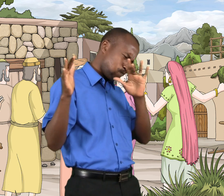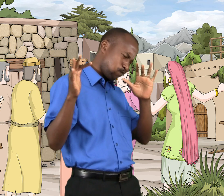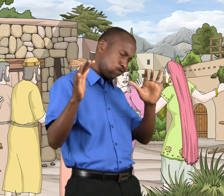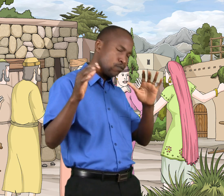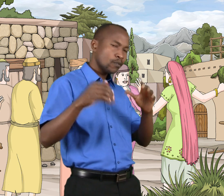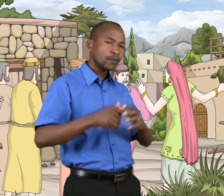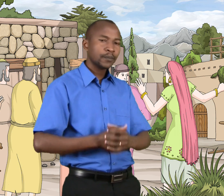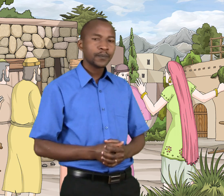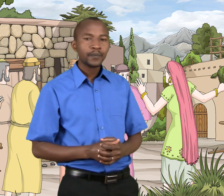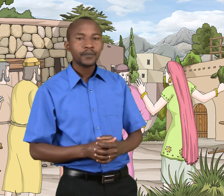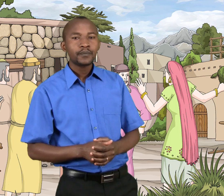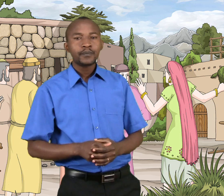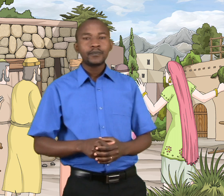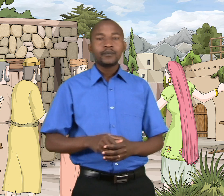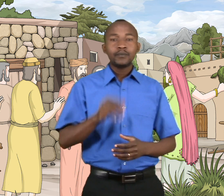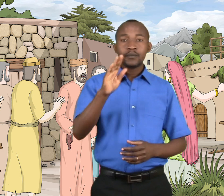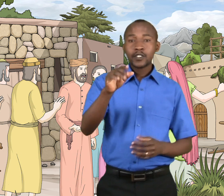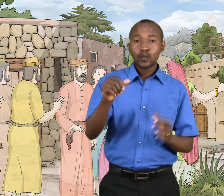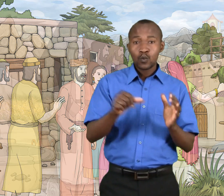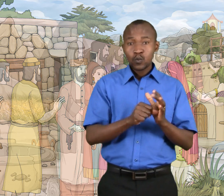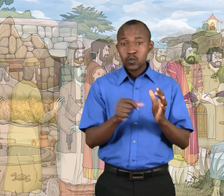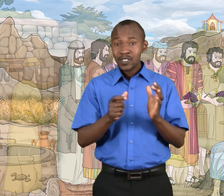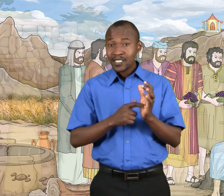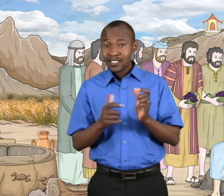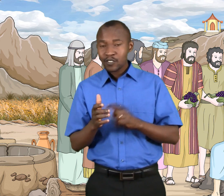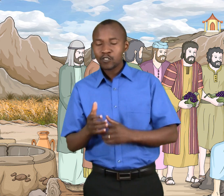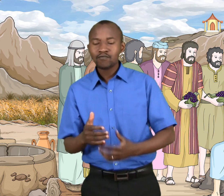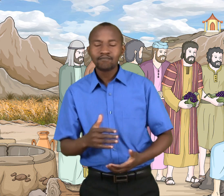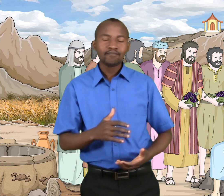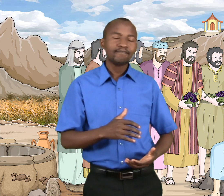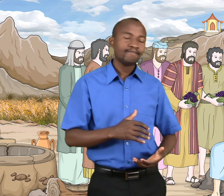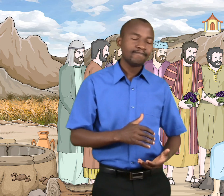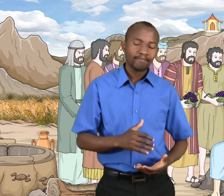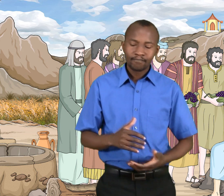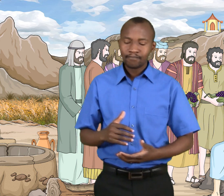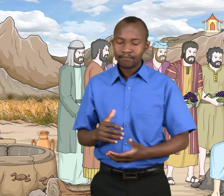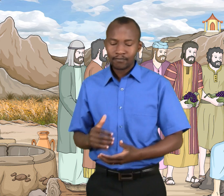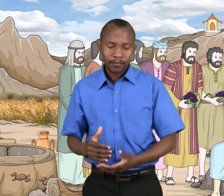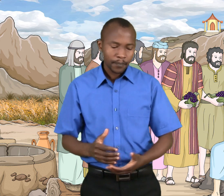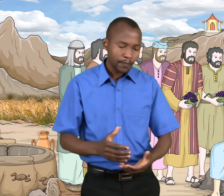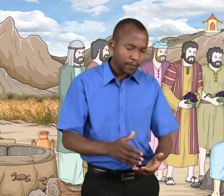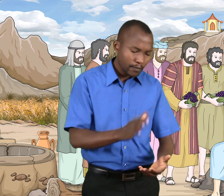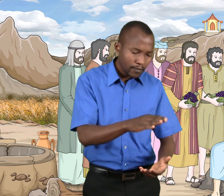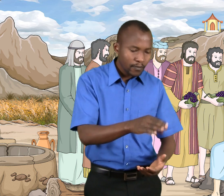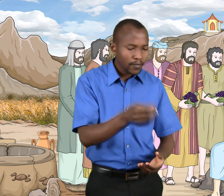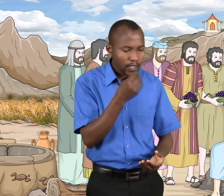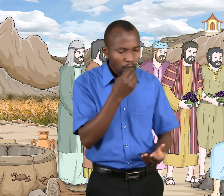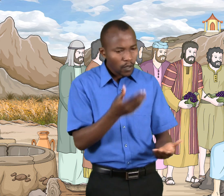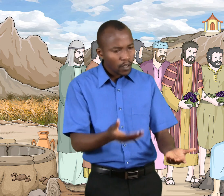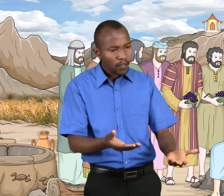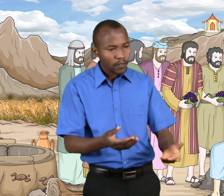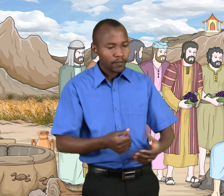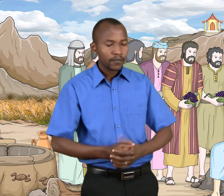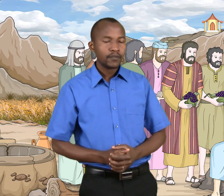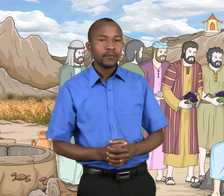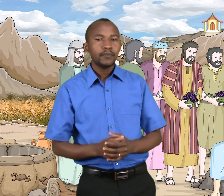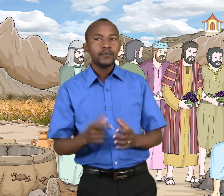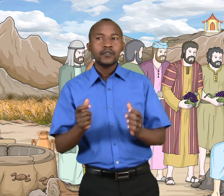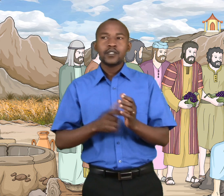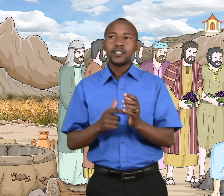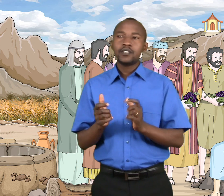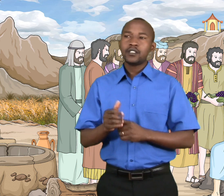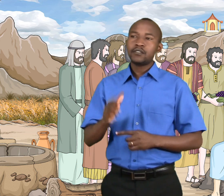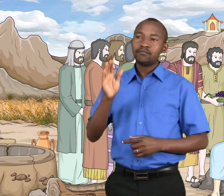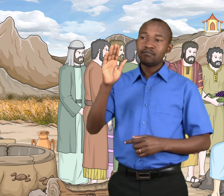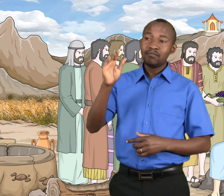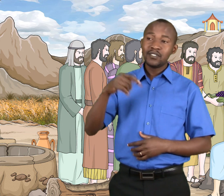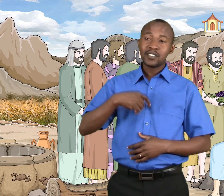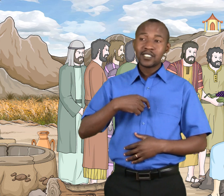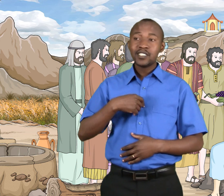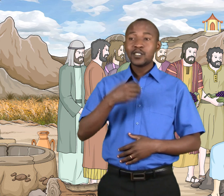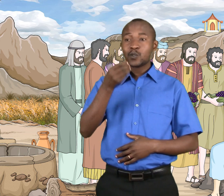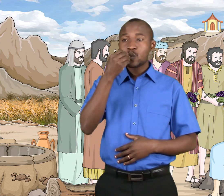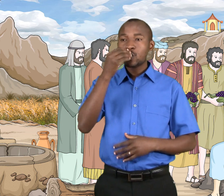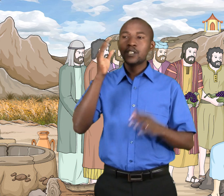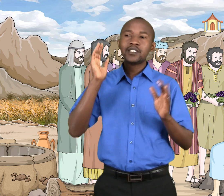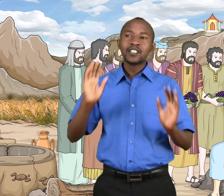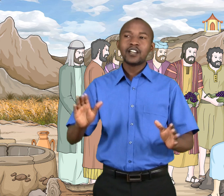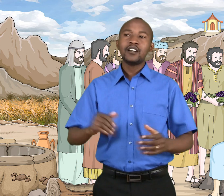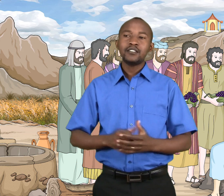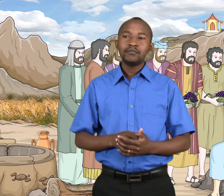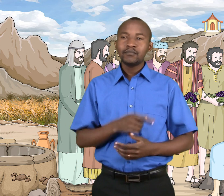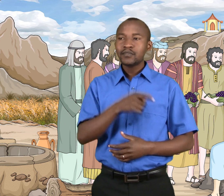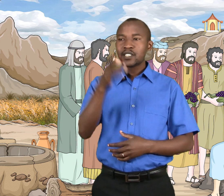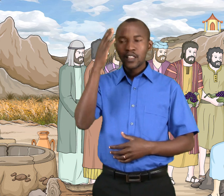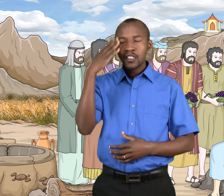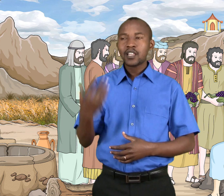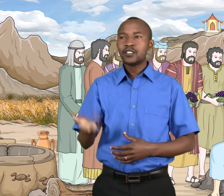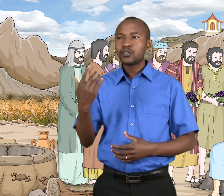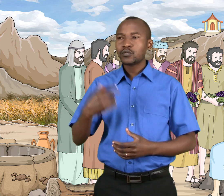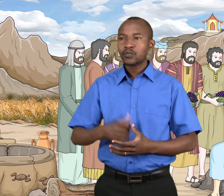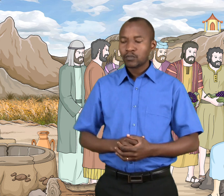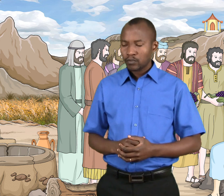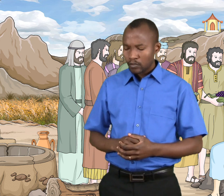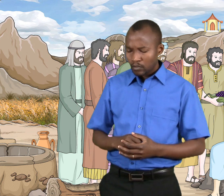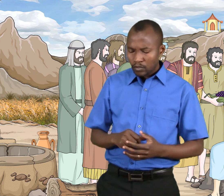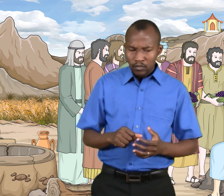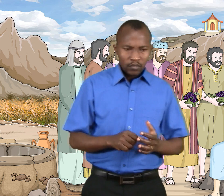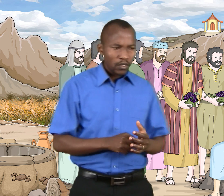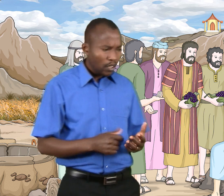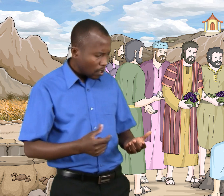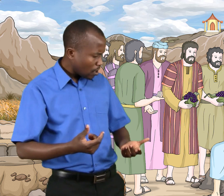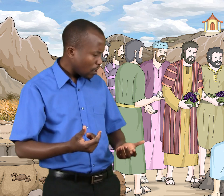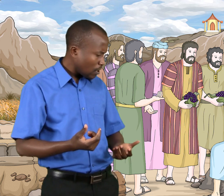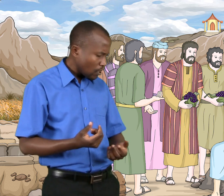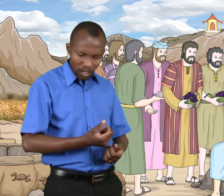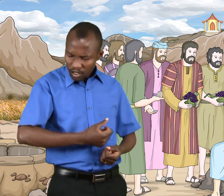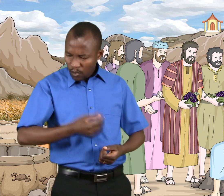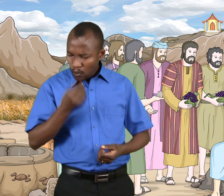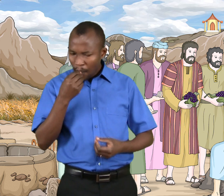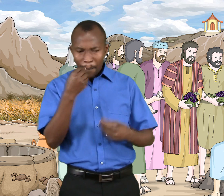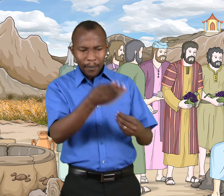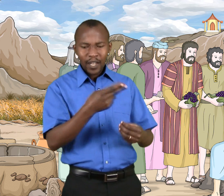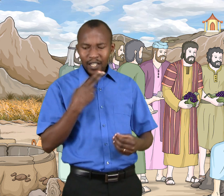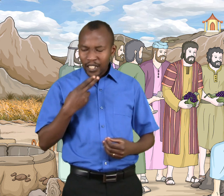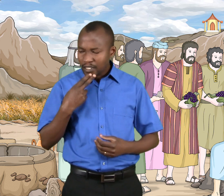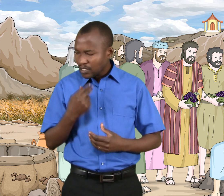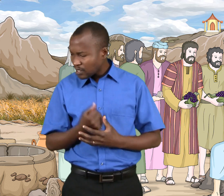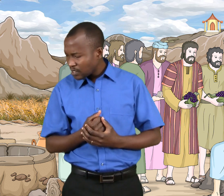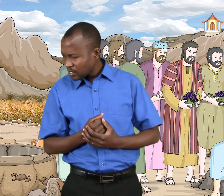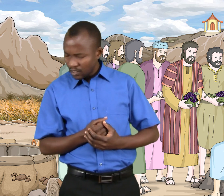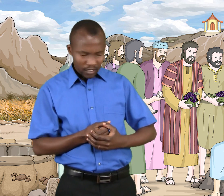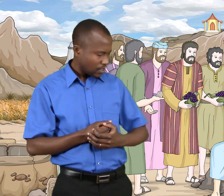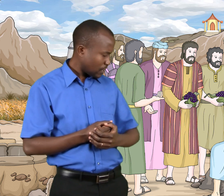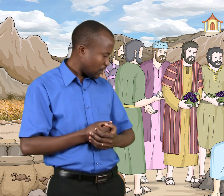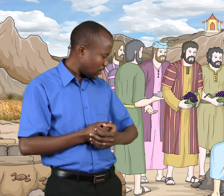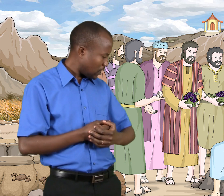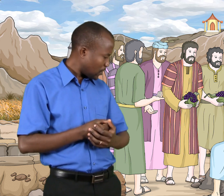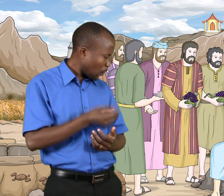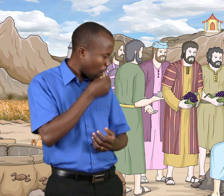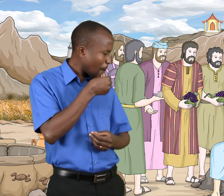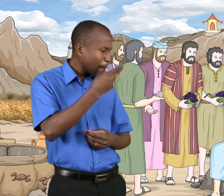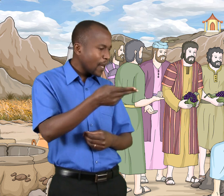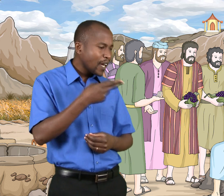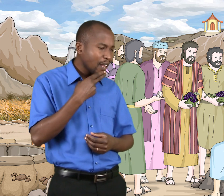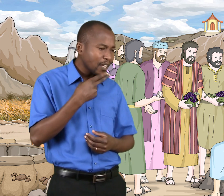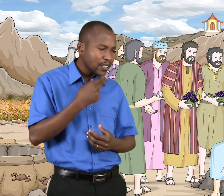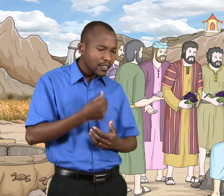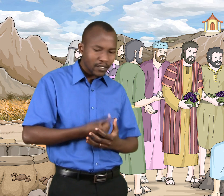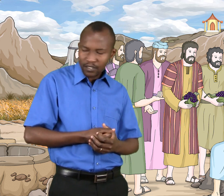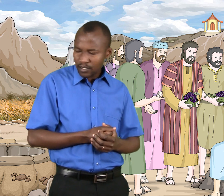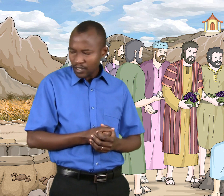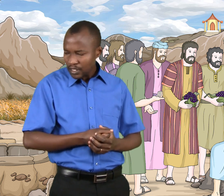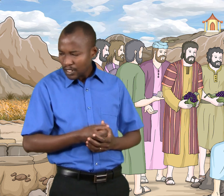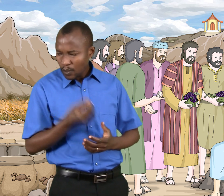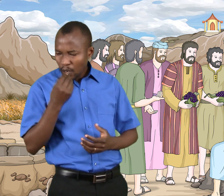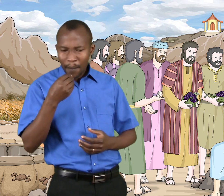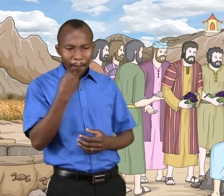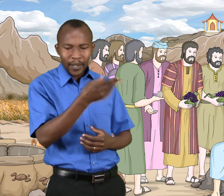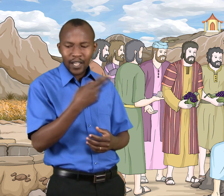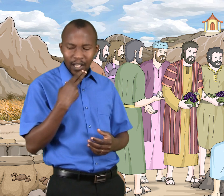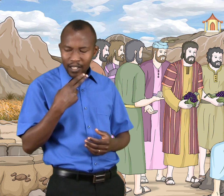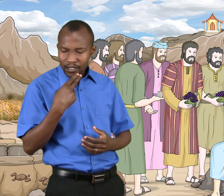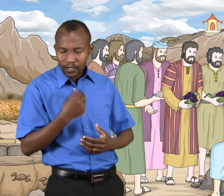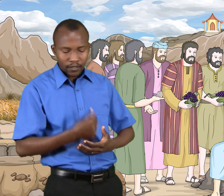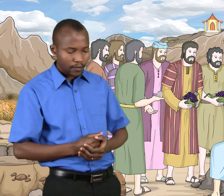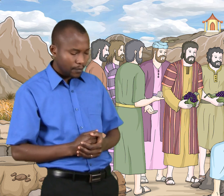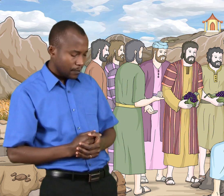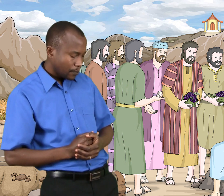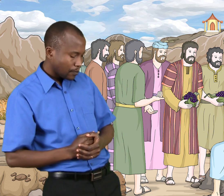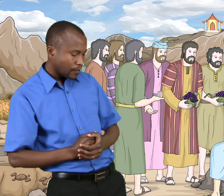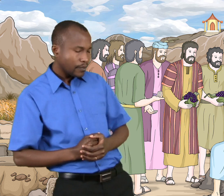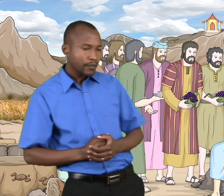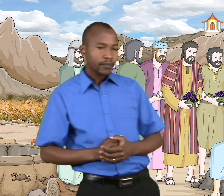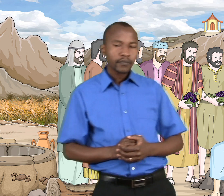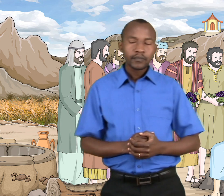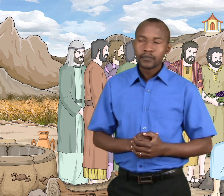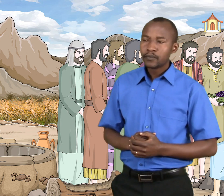Meanwhile the disciples urged Him, “Rabbi, eat something.” But He told them, “I have food to eat that you know nothing about.”